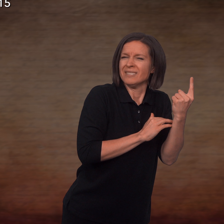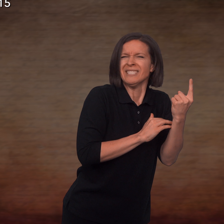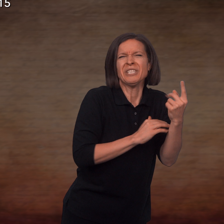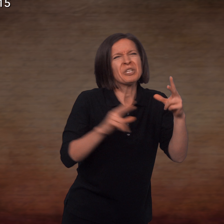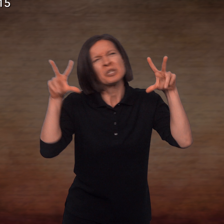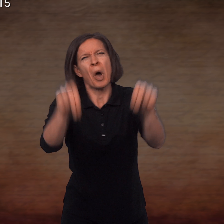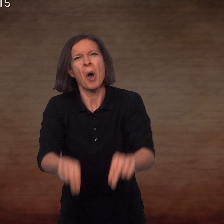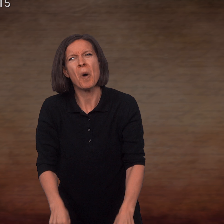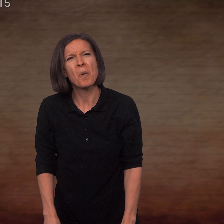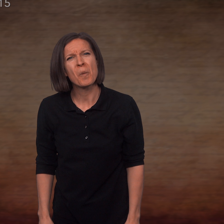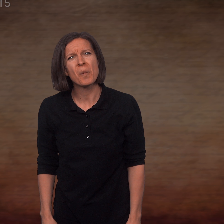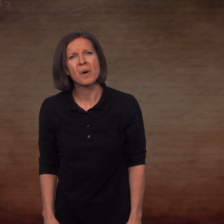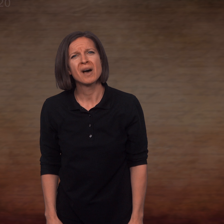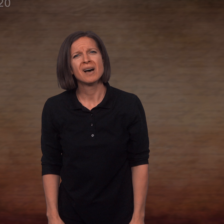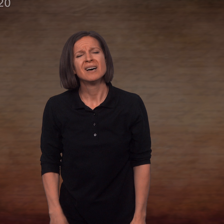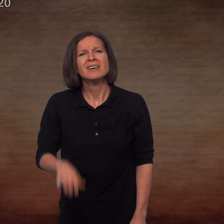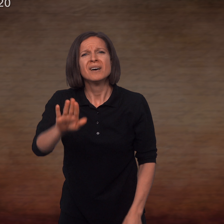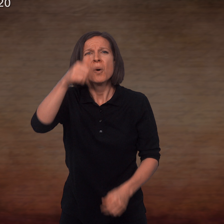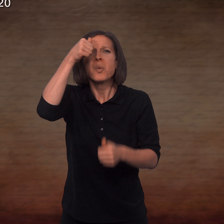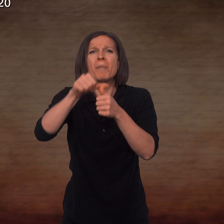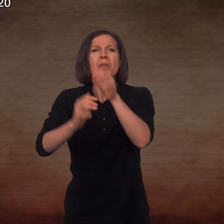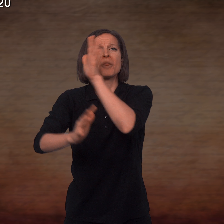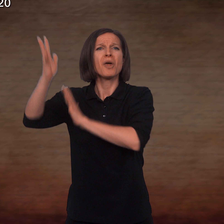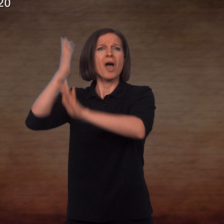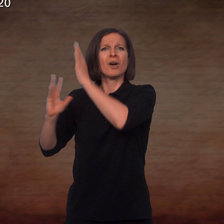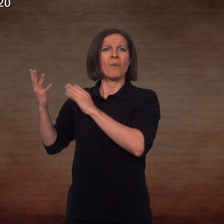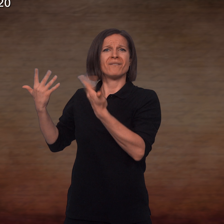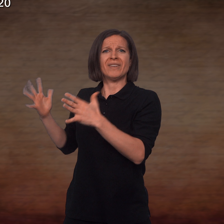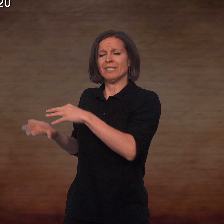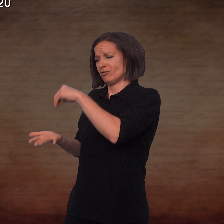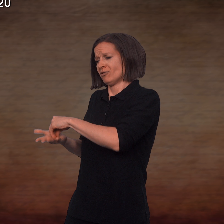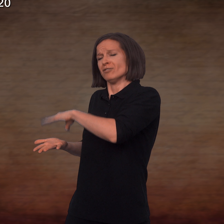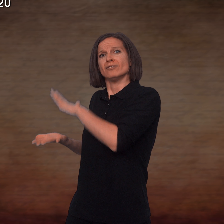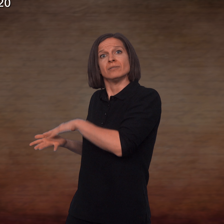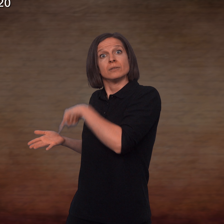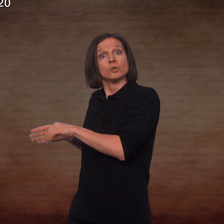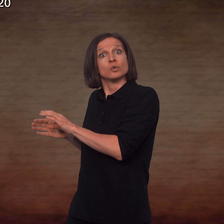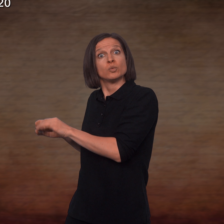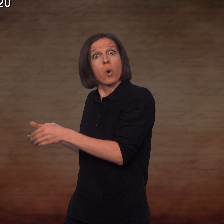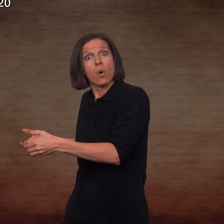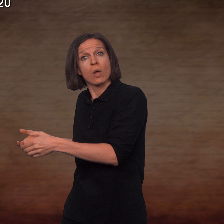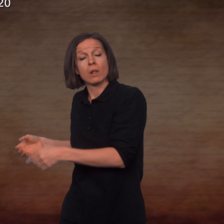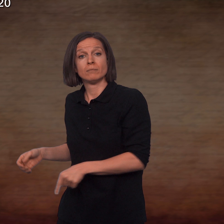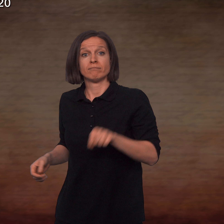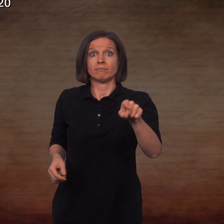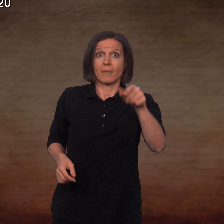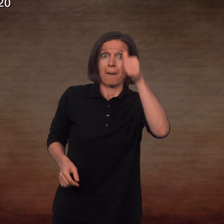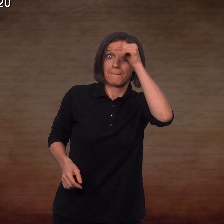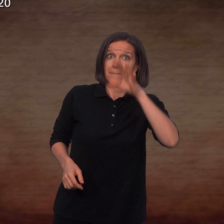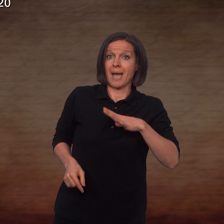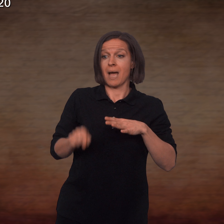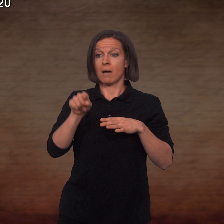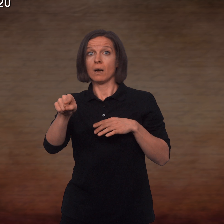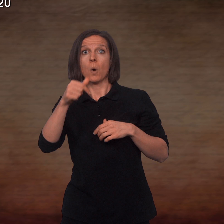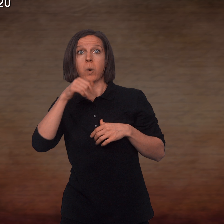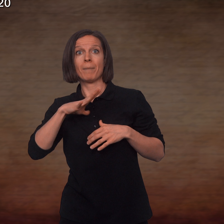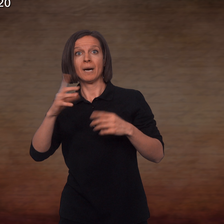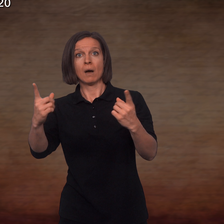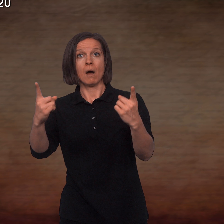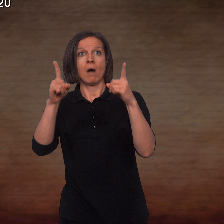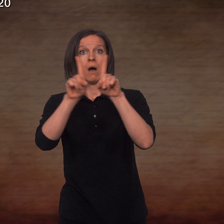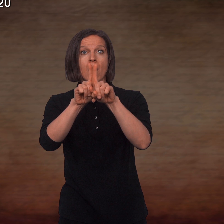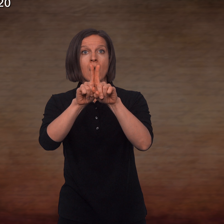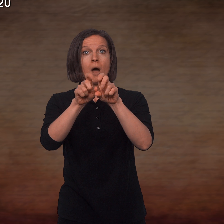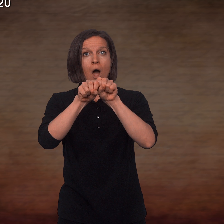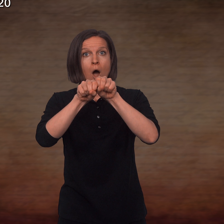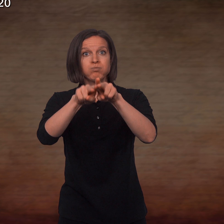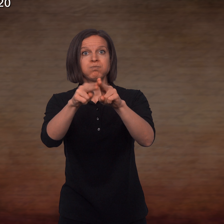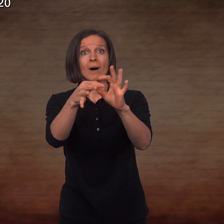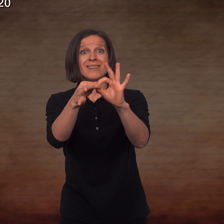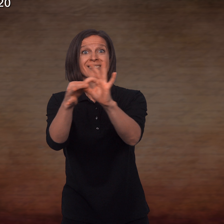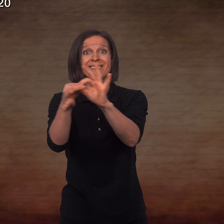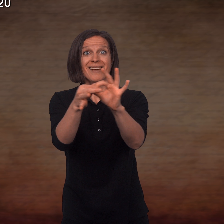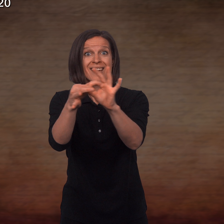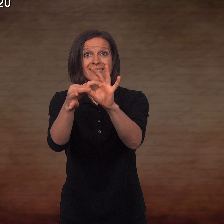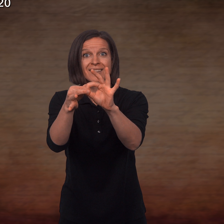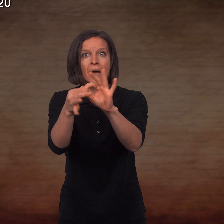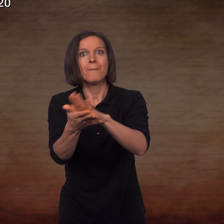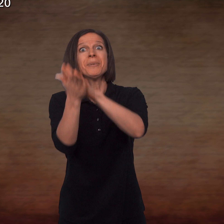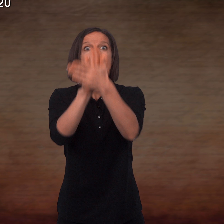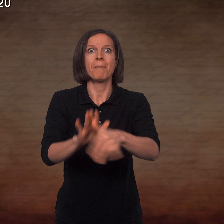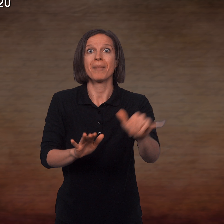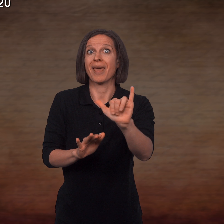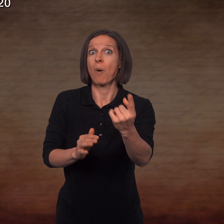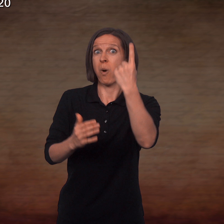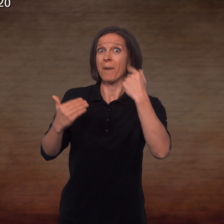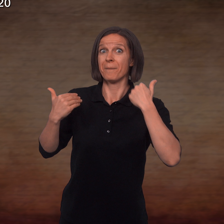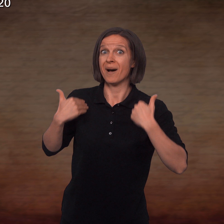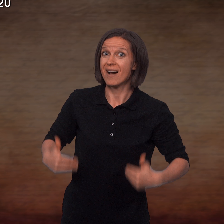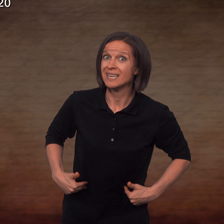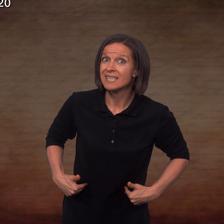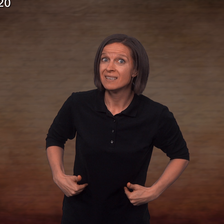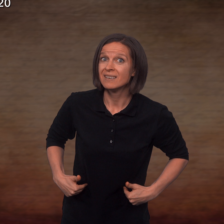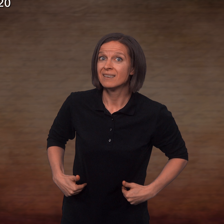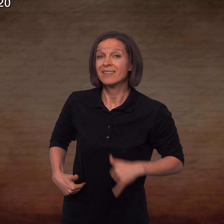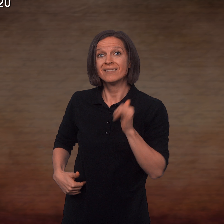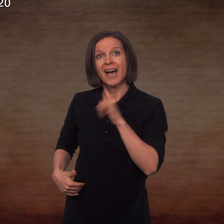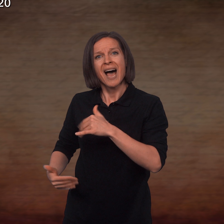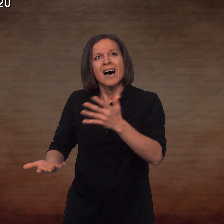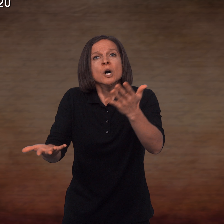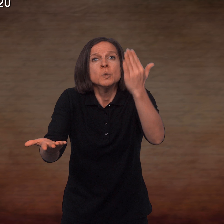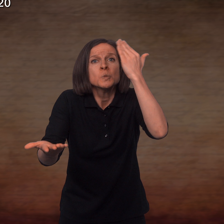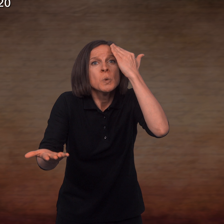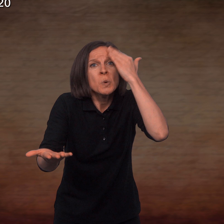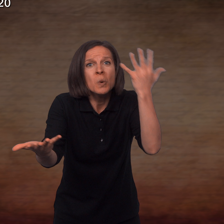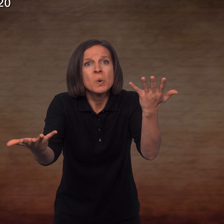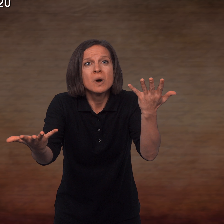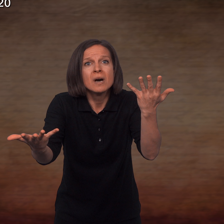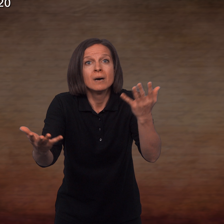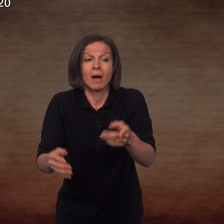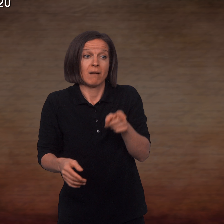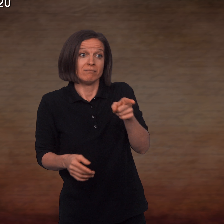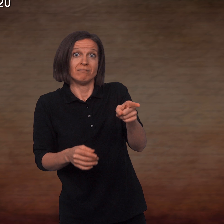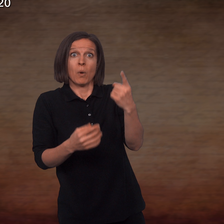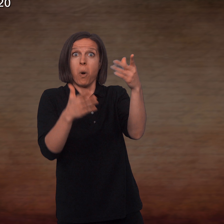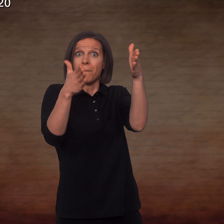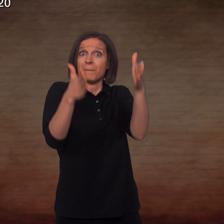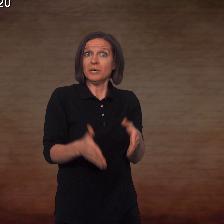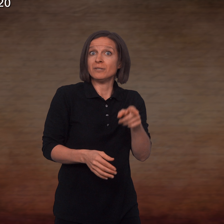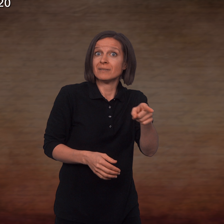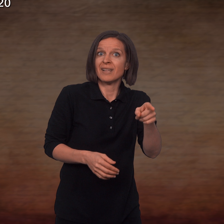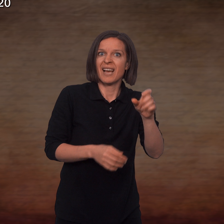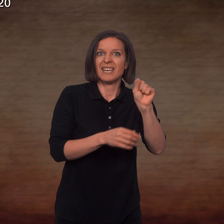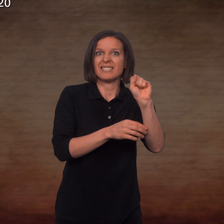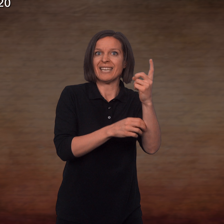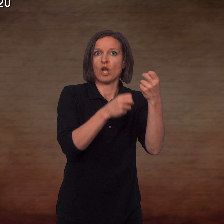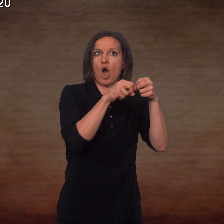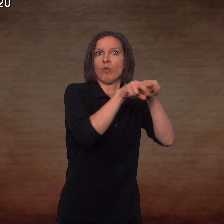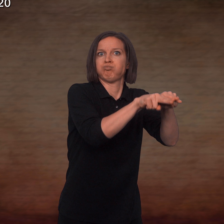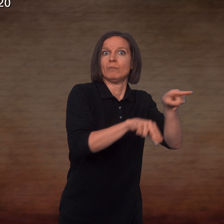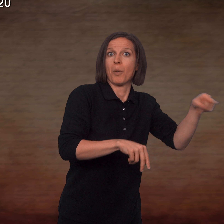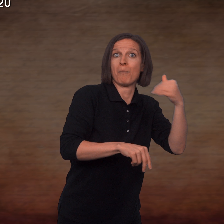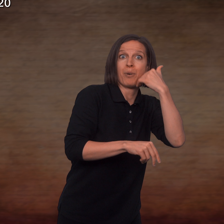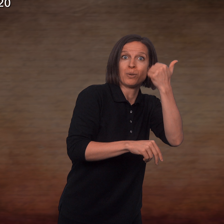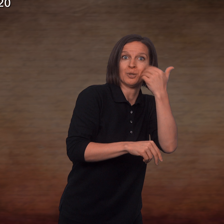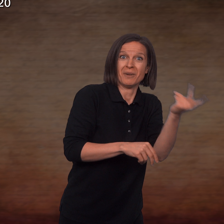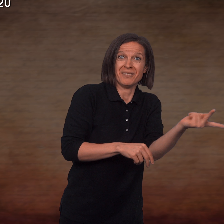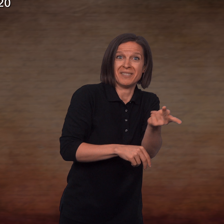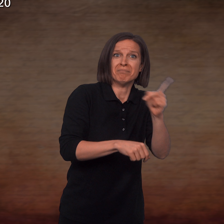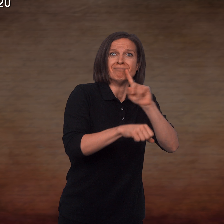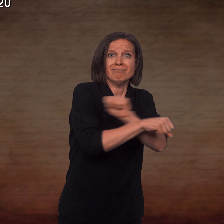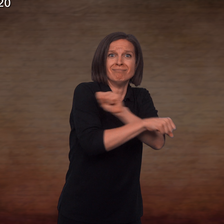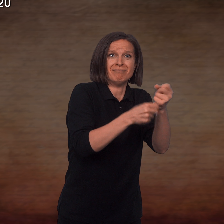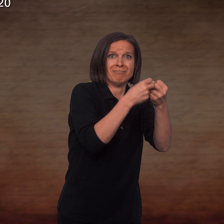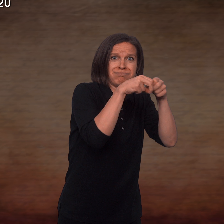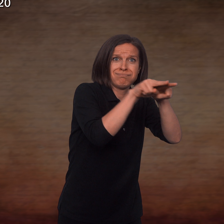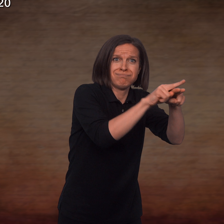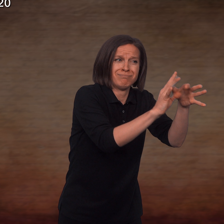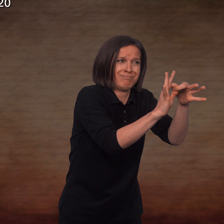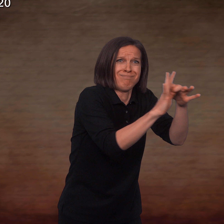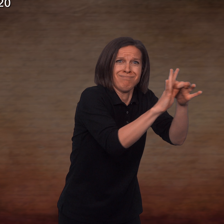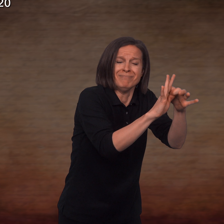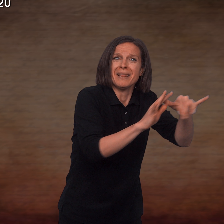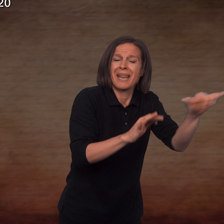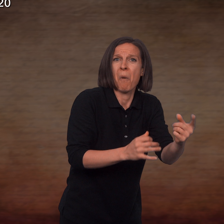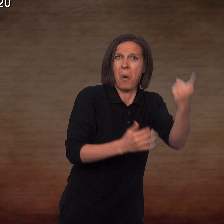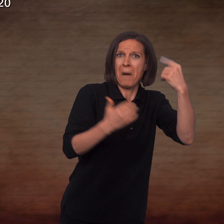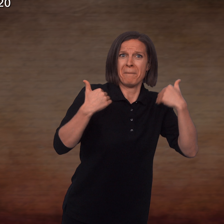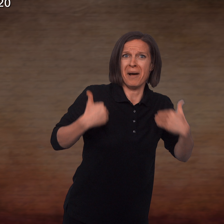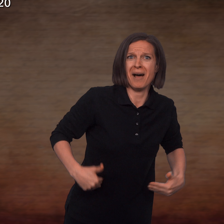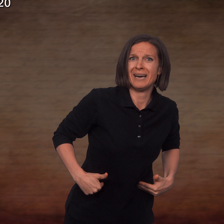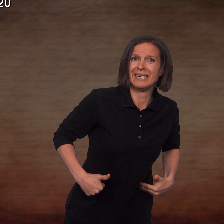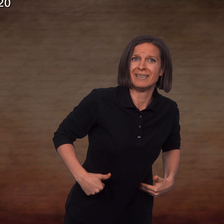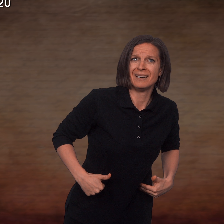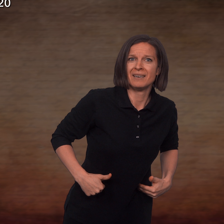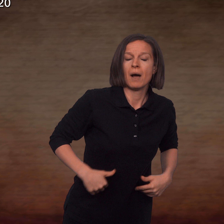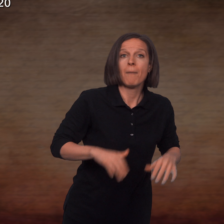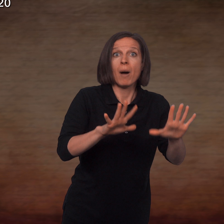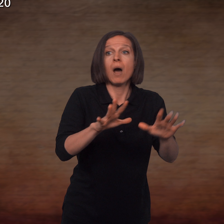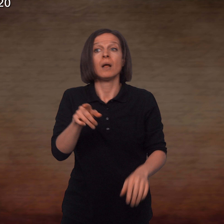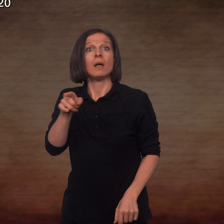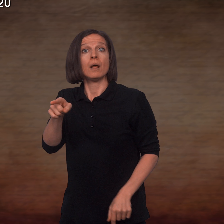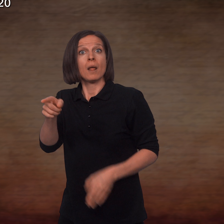Or don’t you know that he who unites himself with a prostitute is one with her in body?